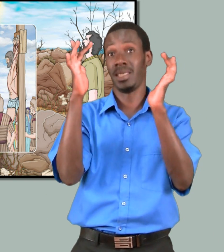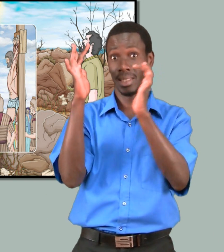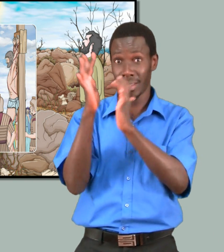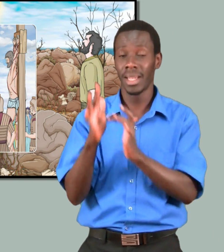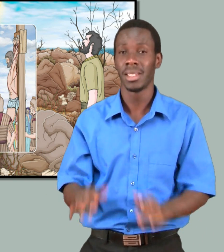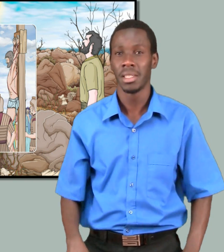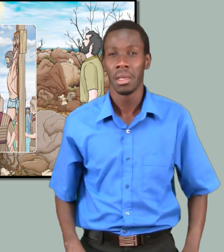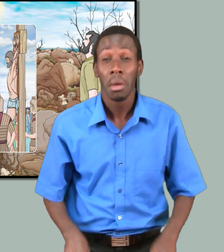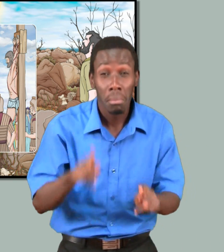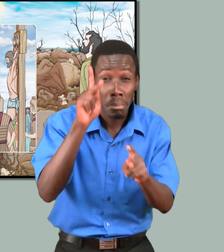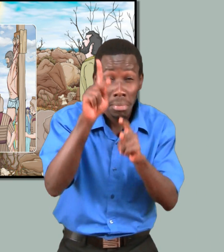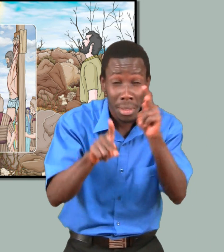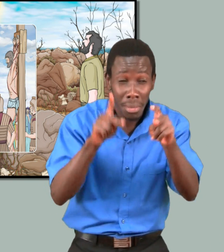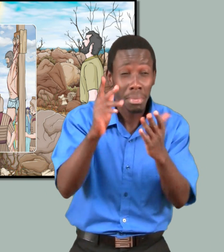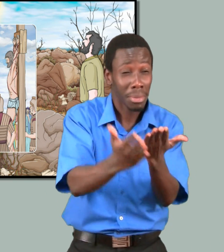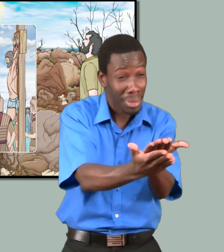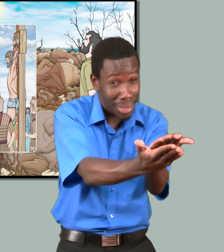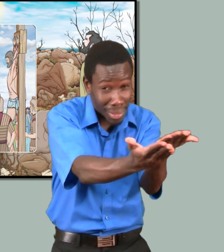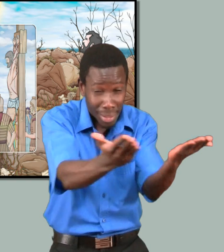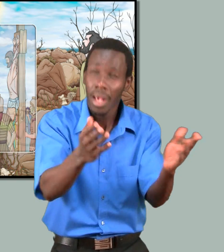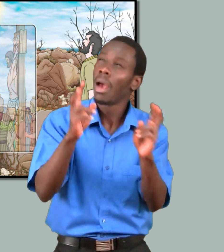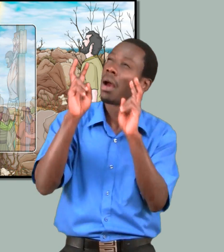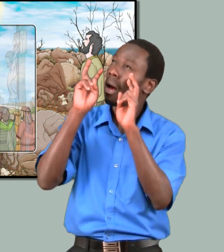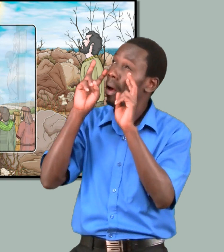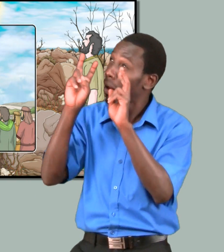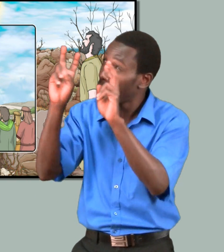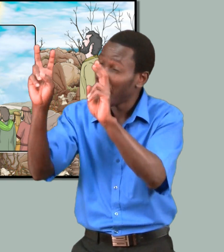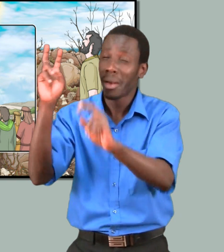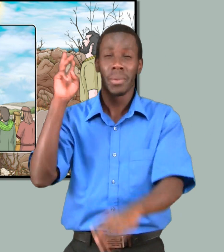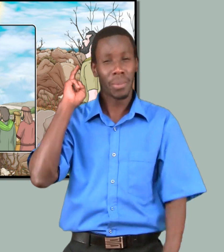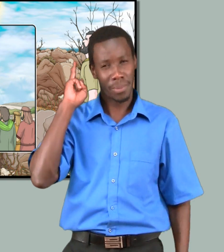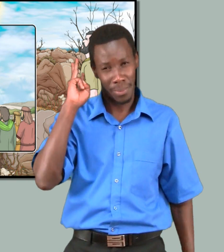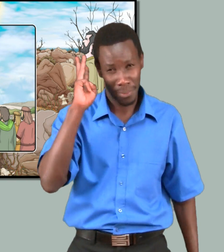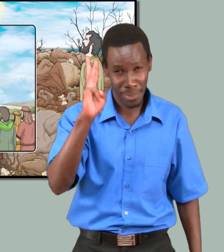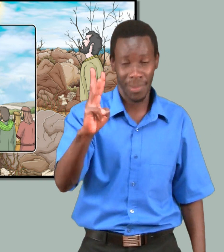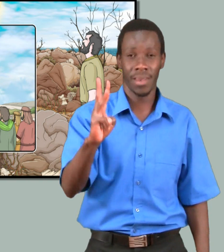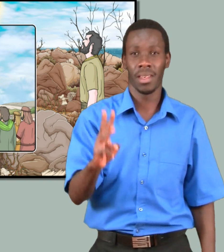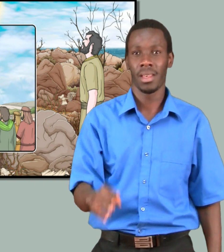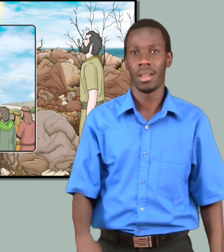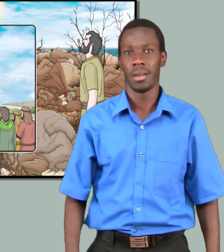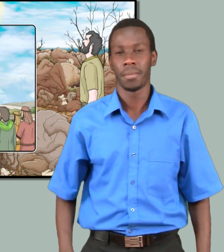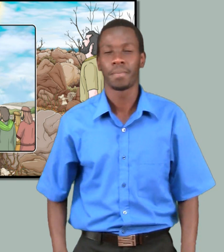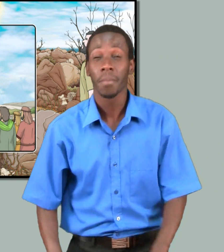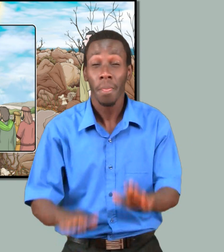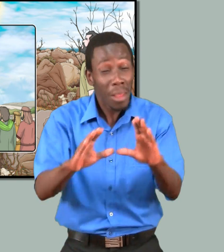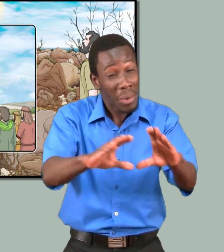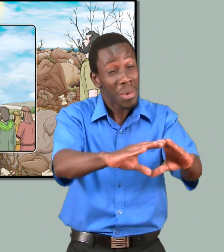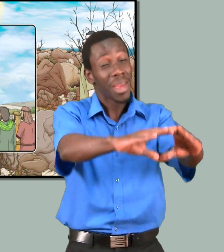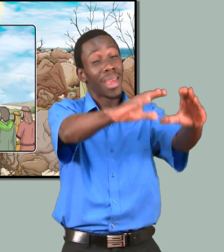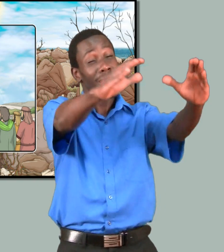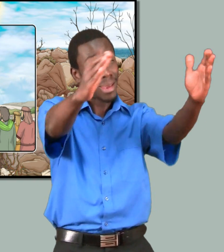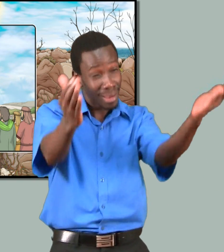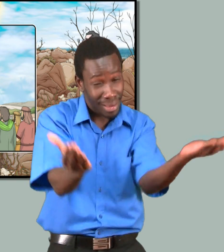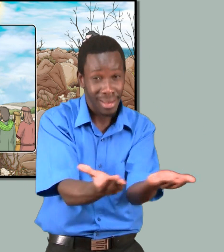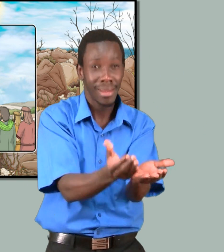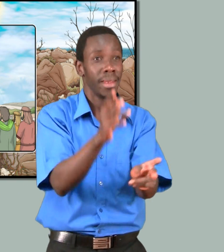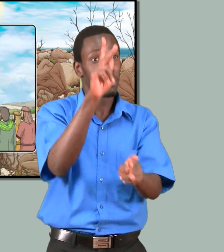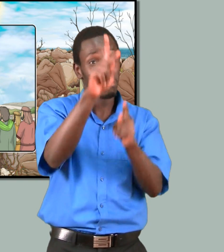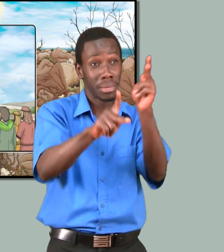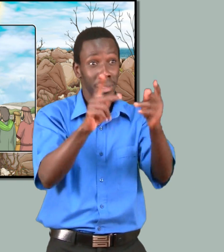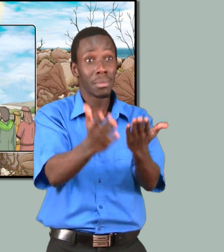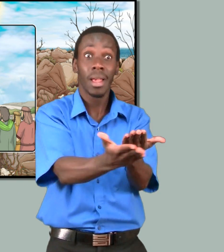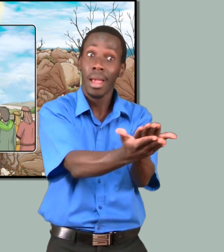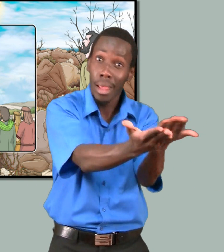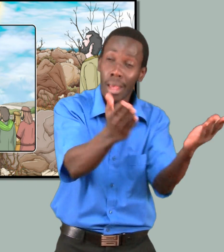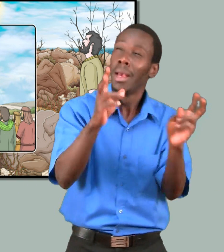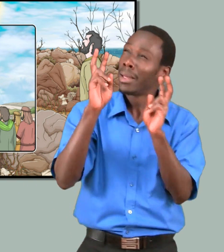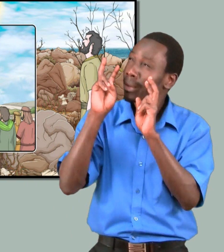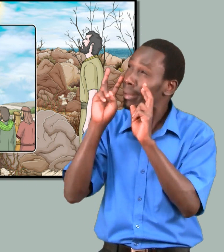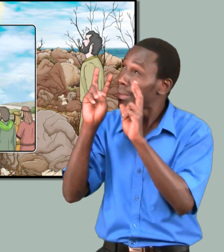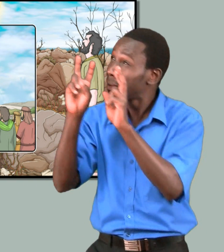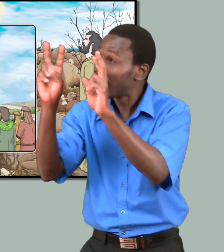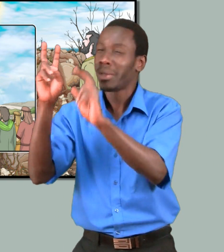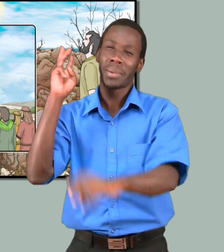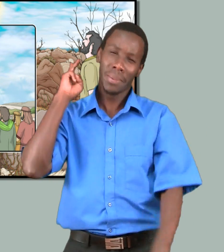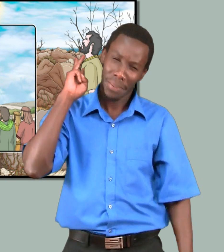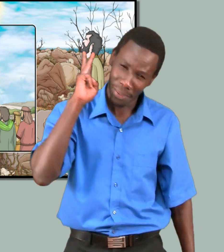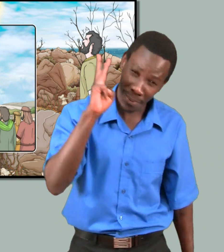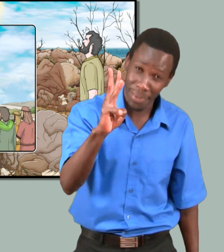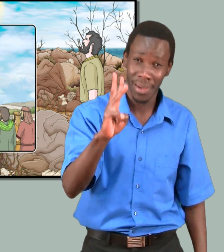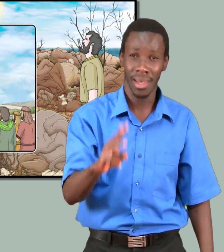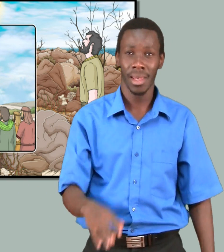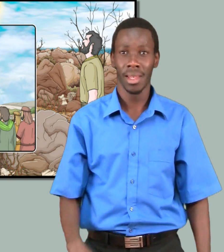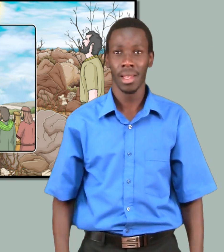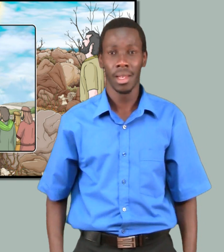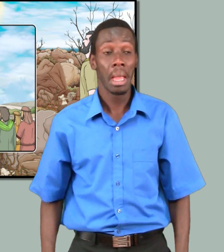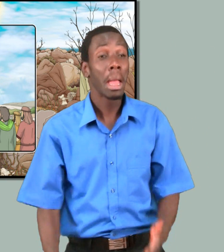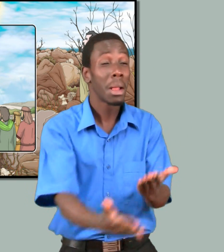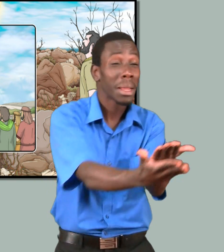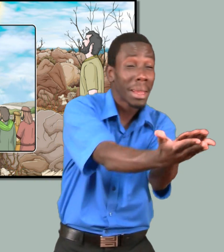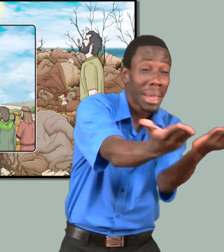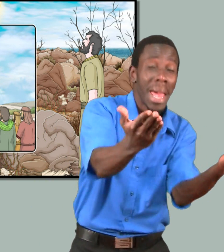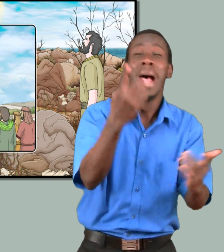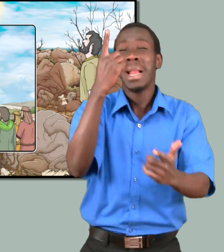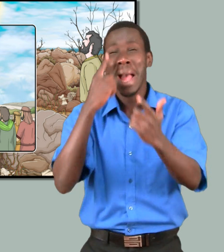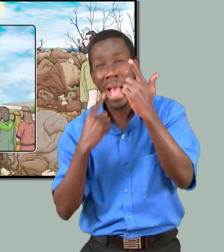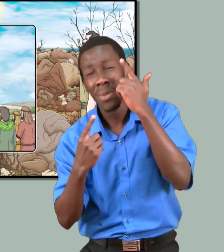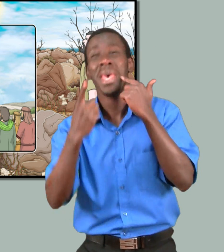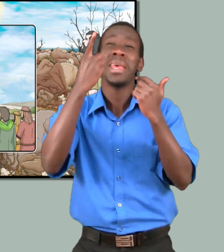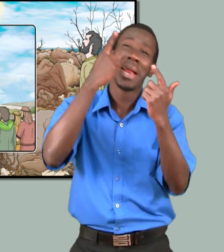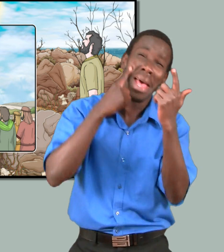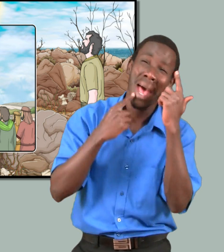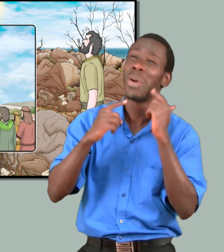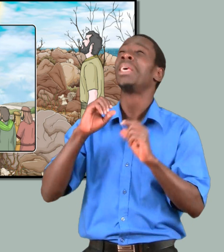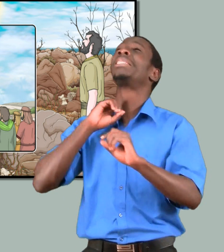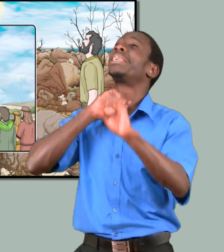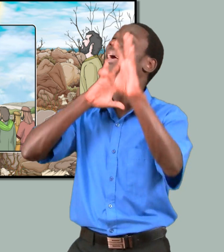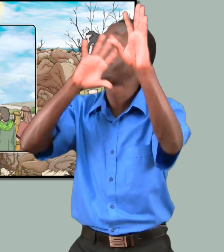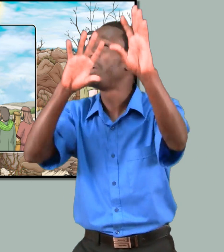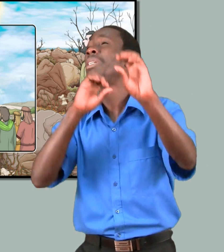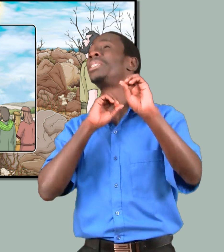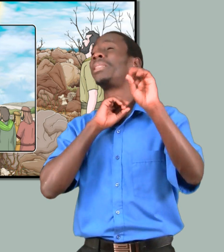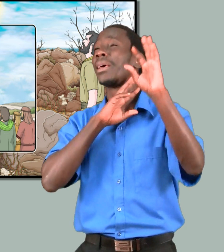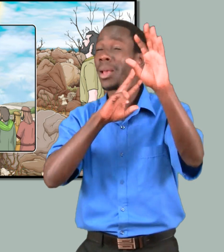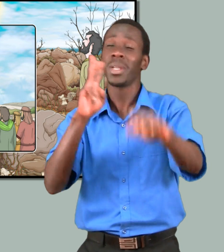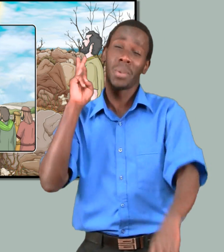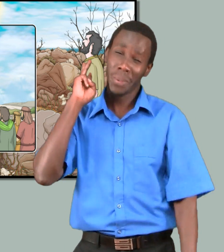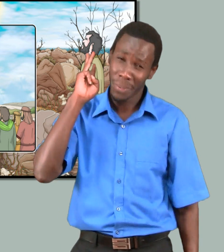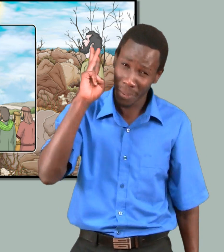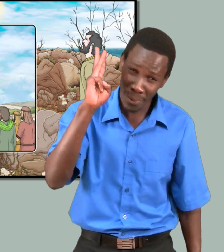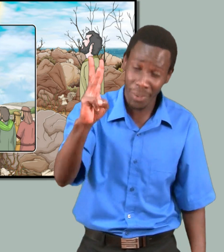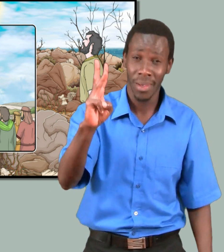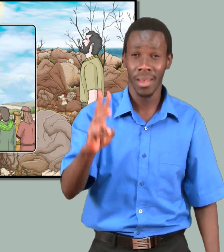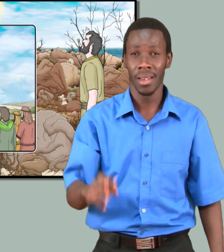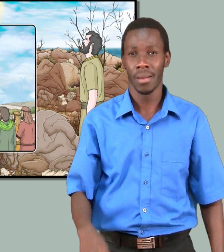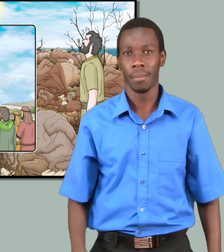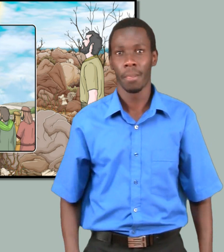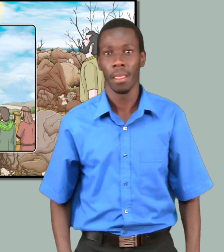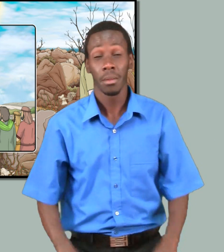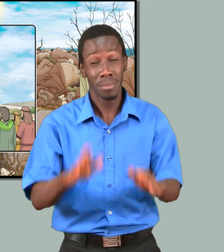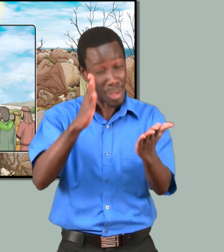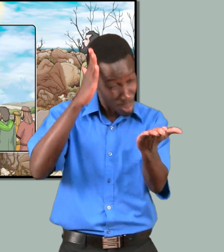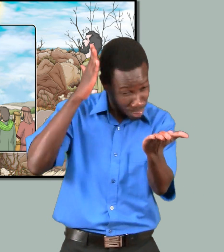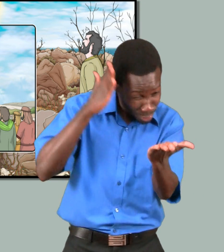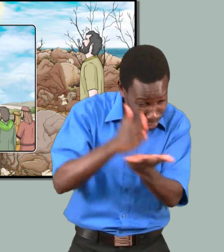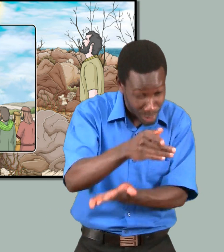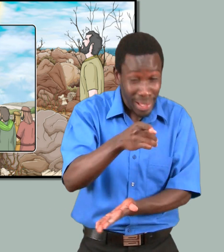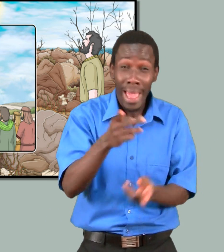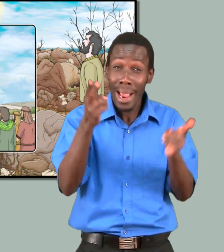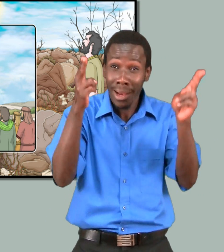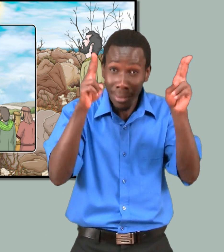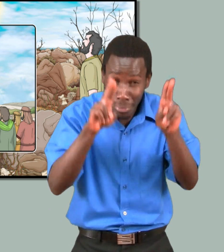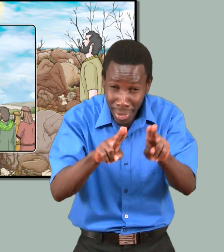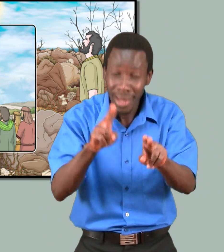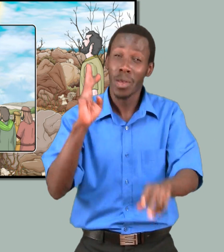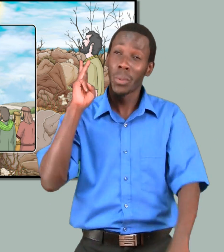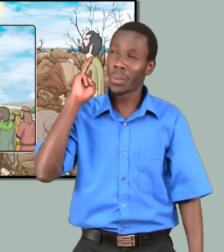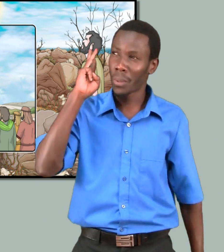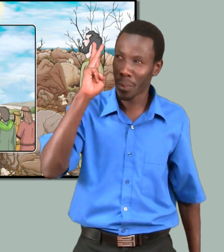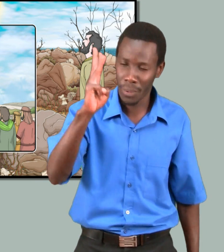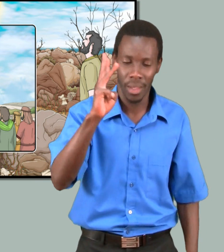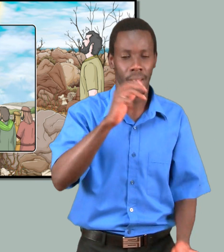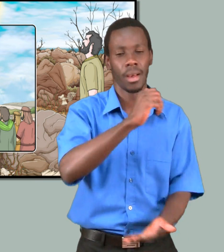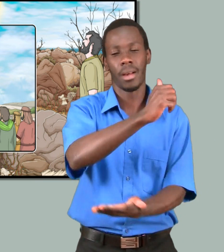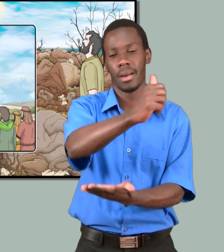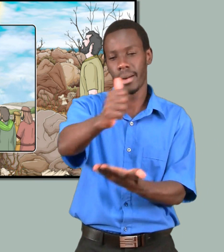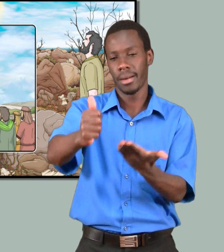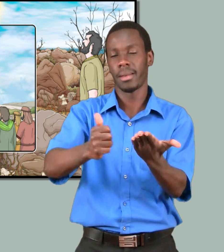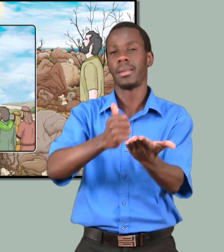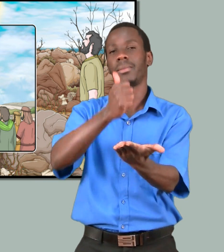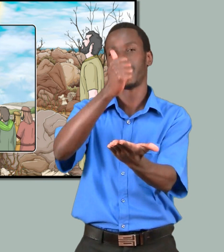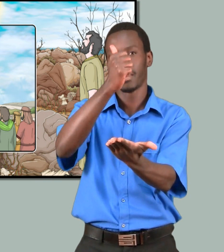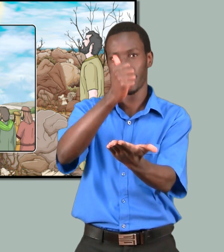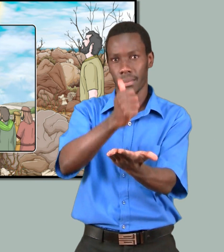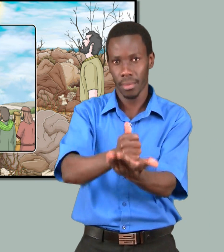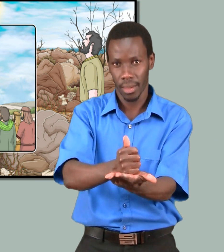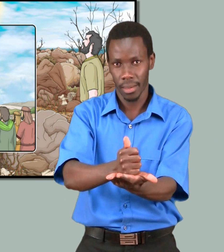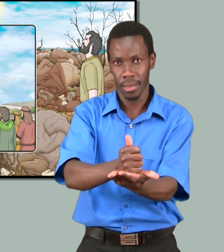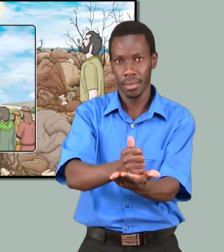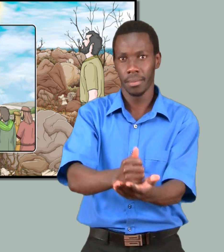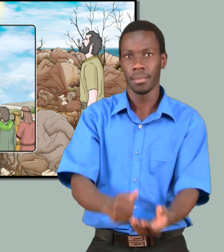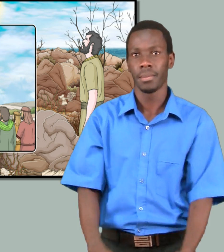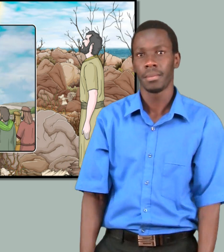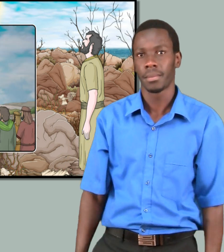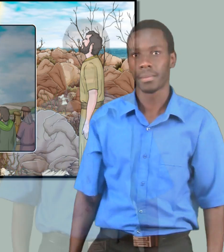And all the tribes of the earth will mourn because of Him.